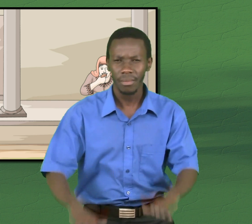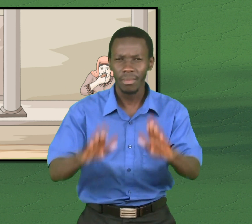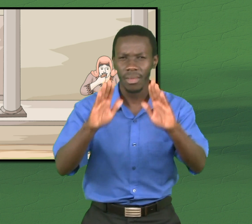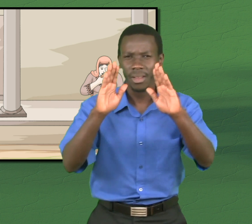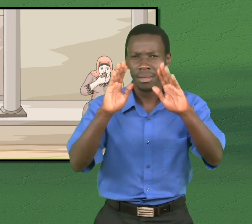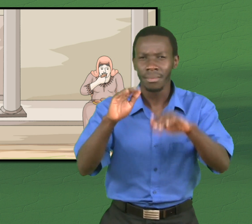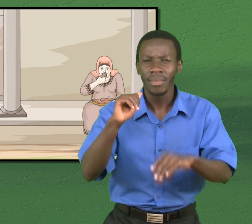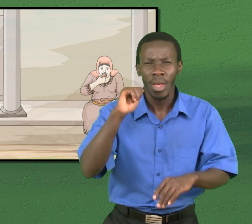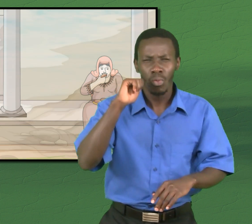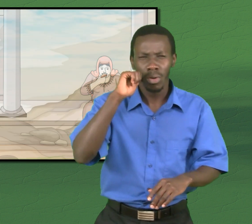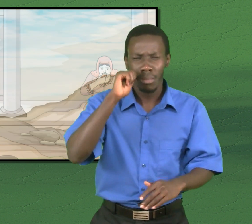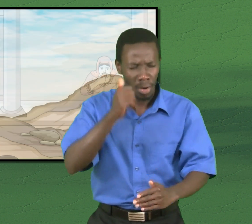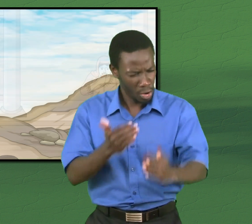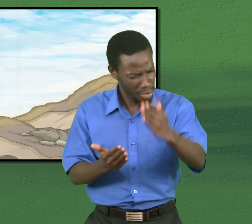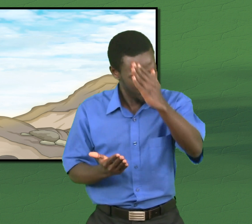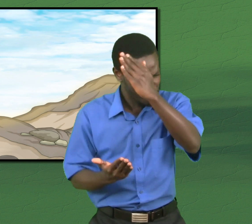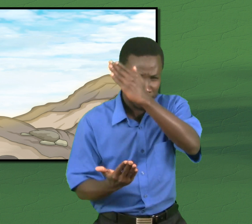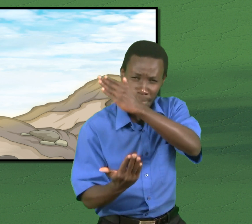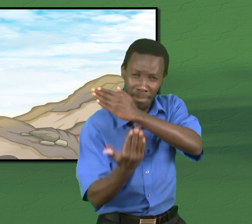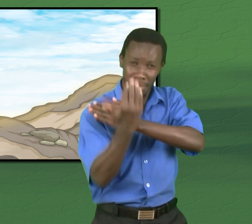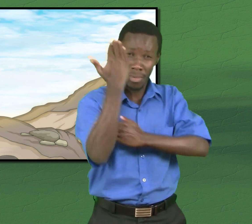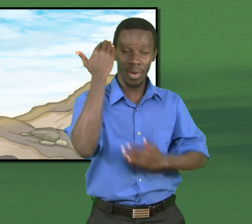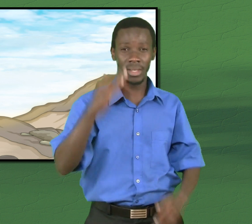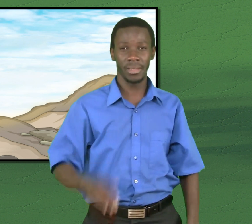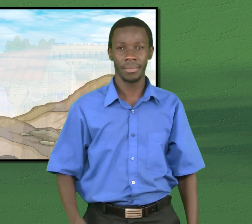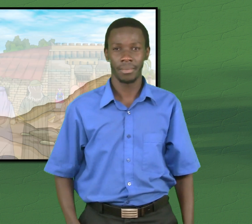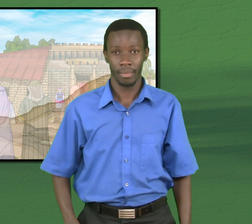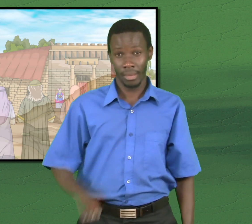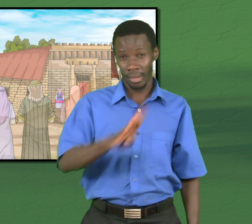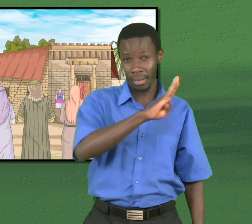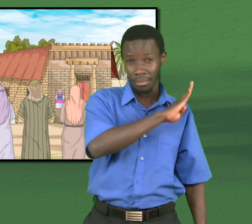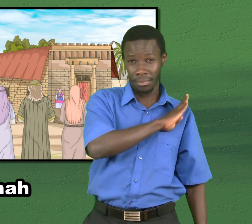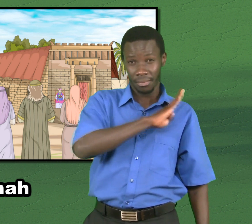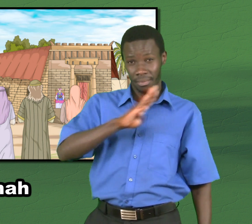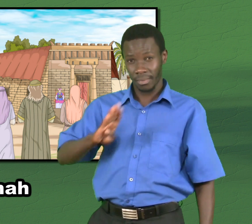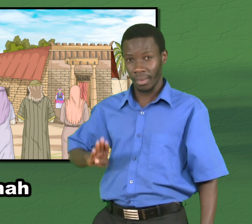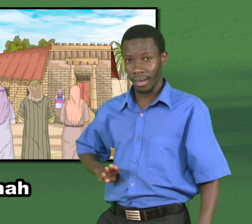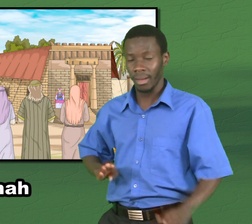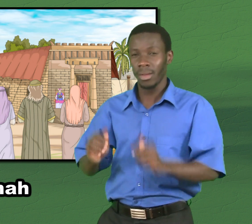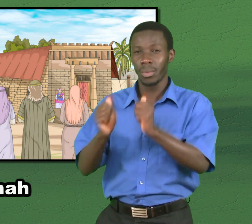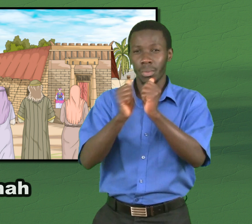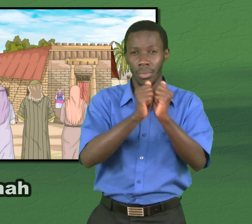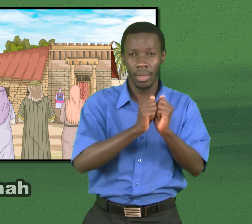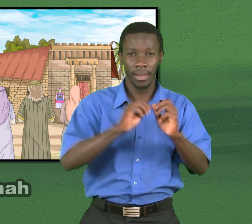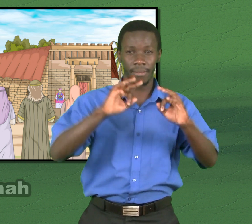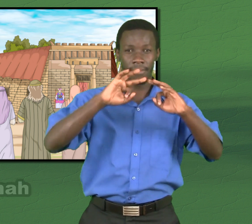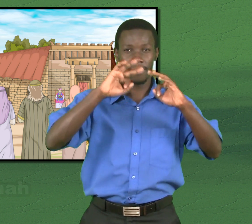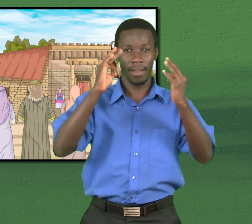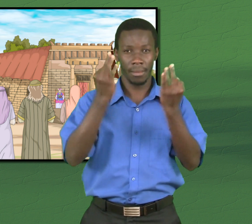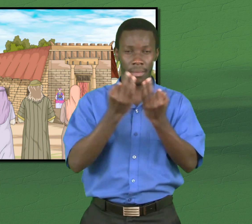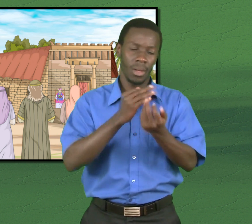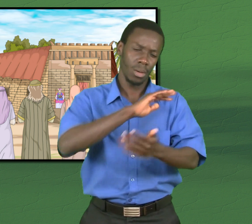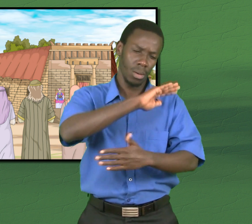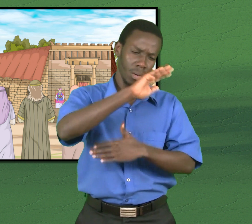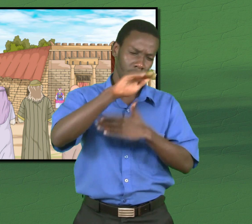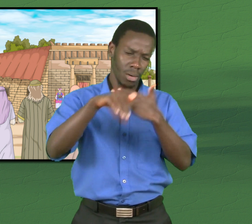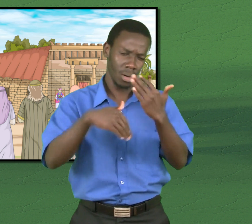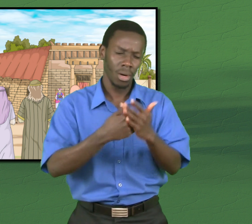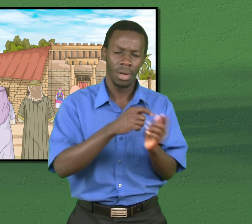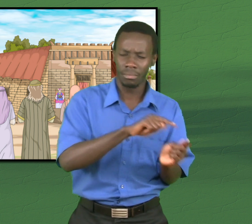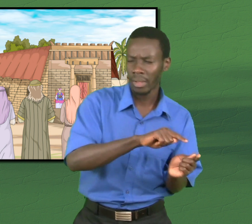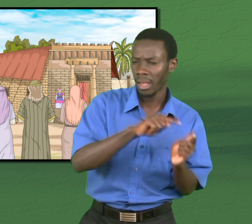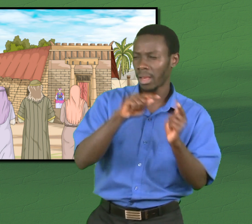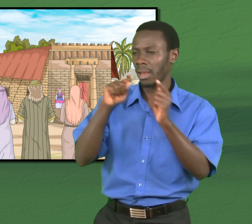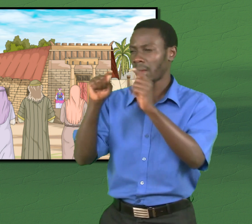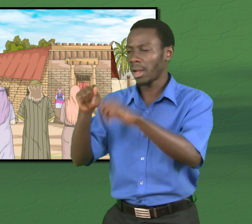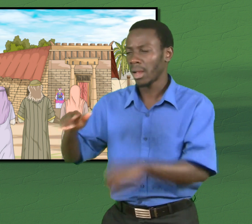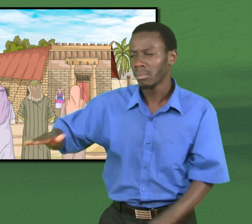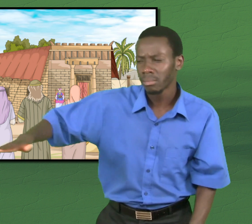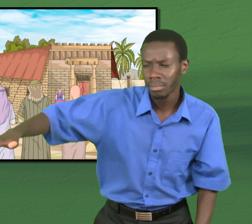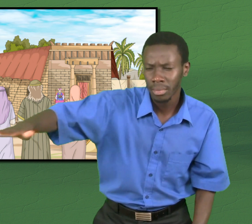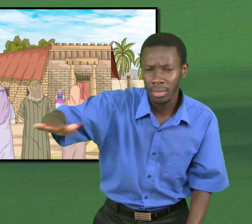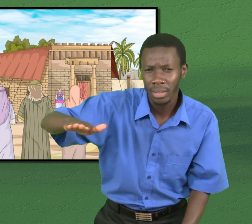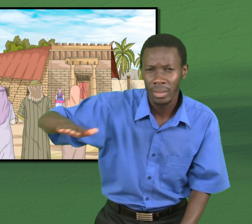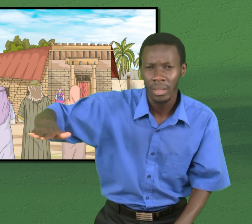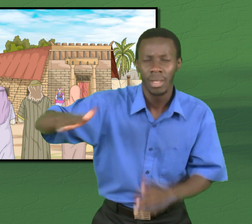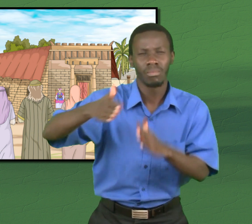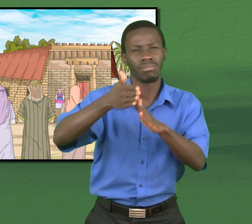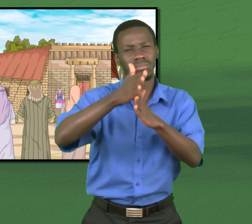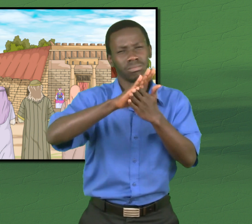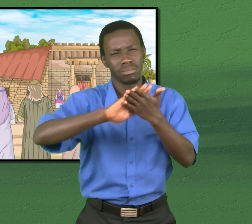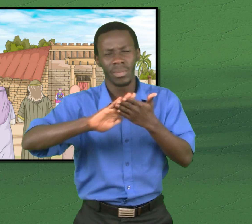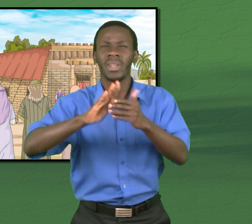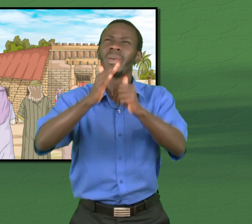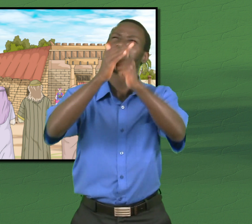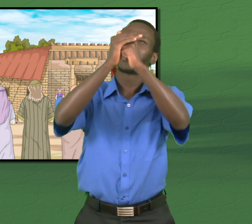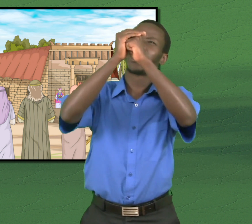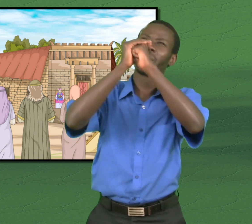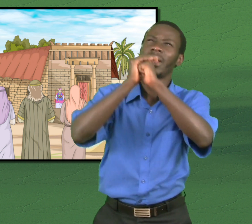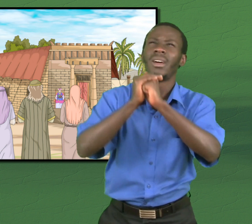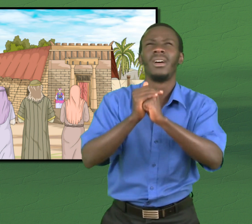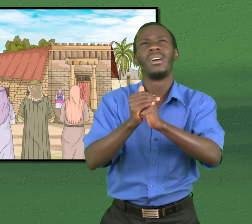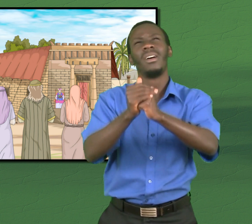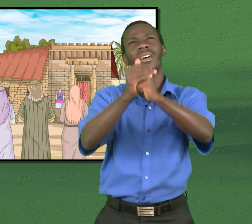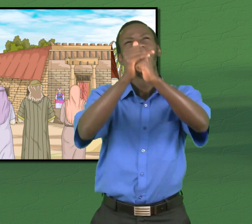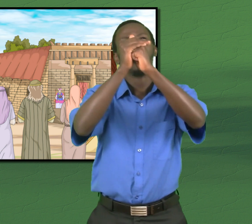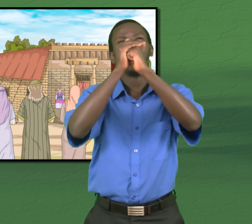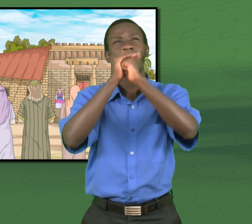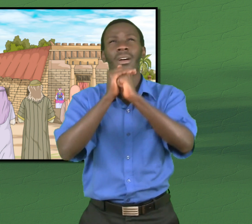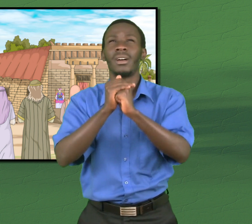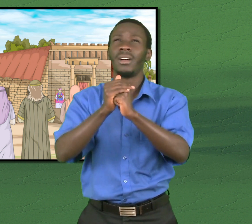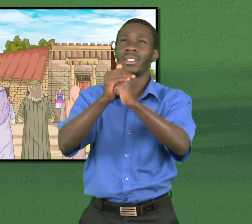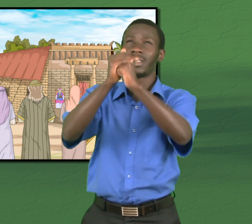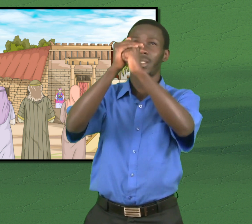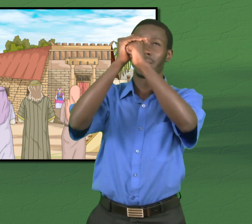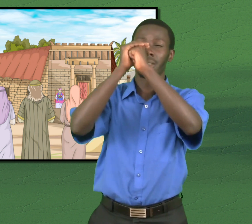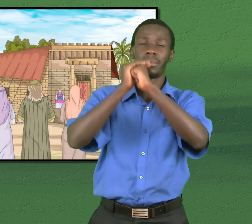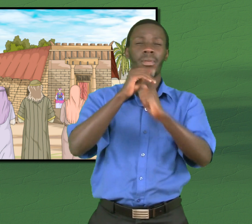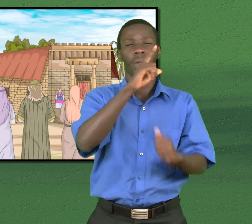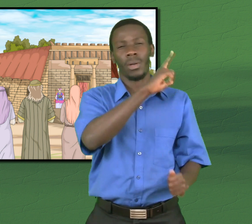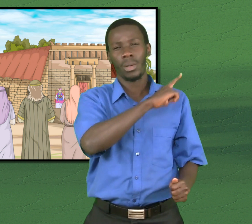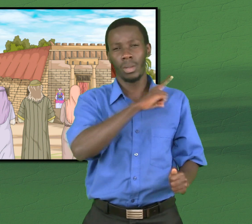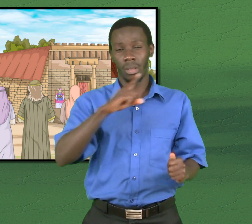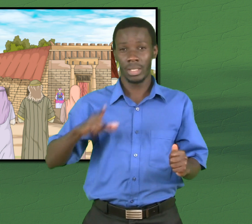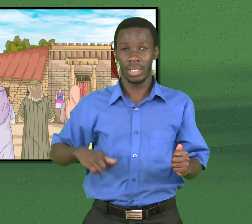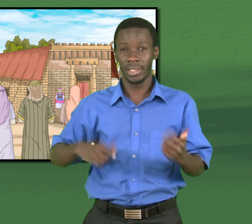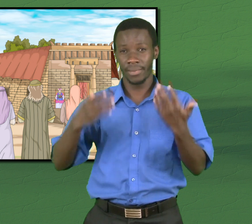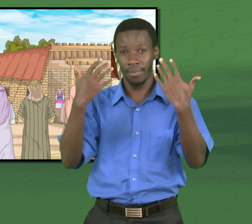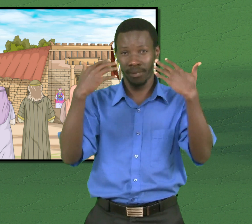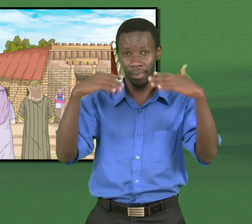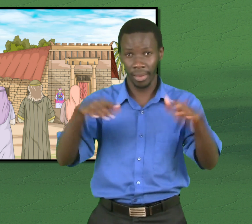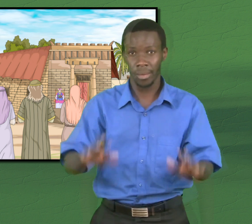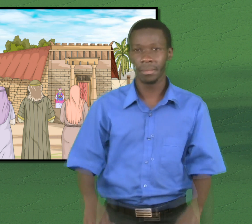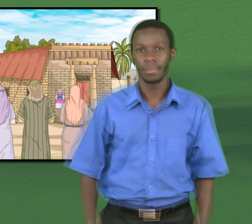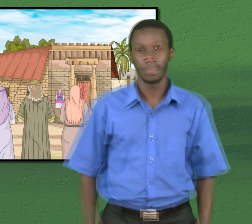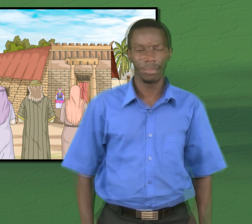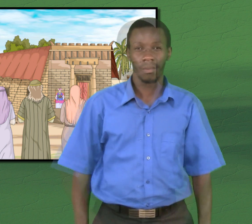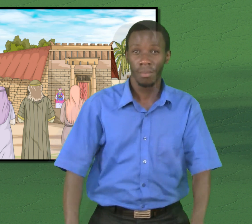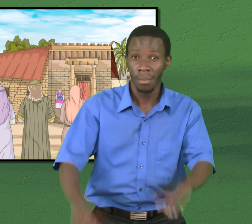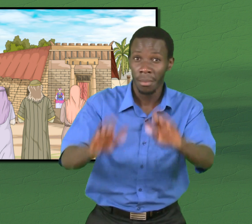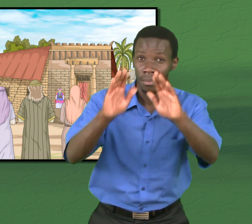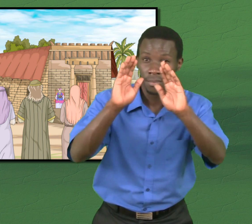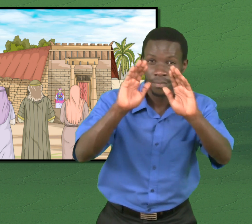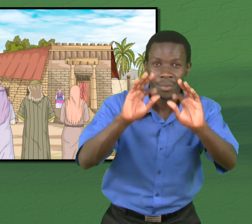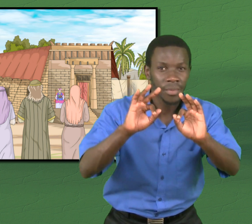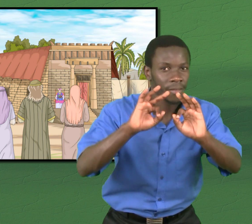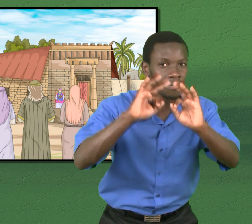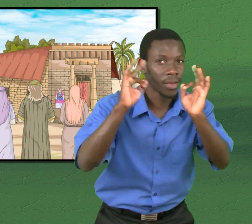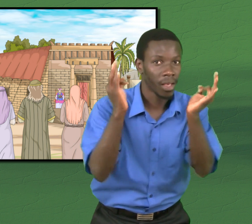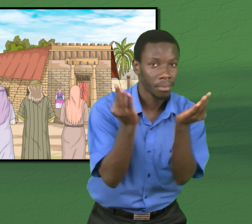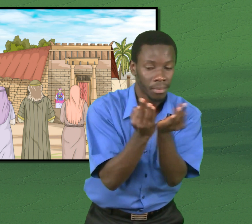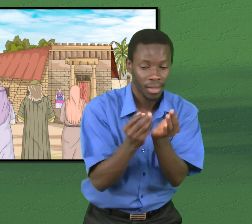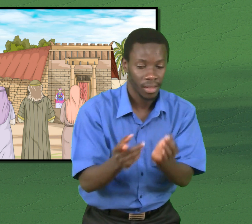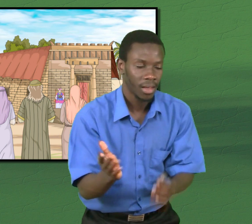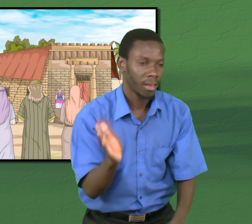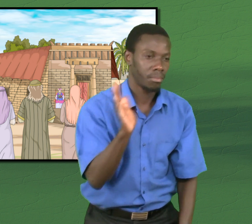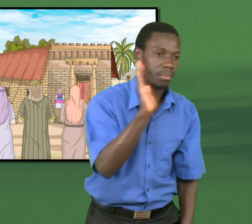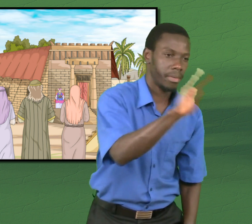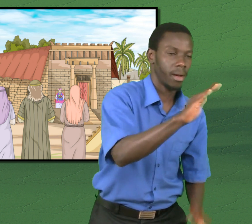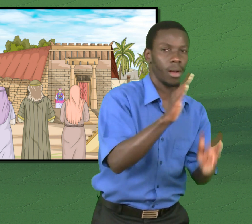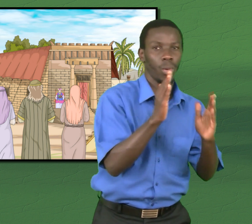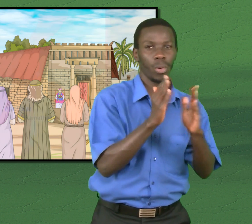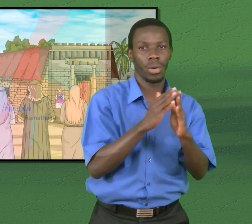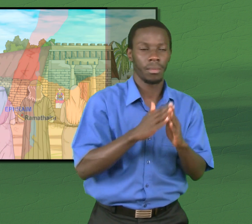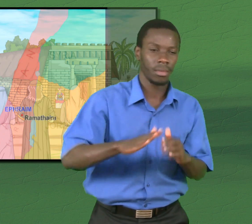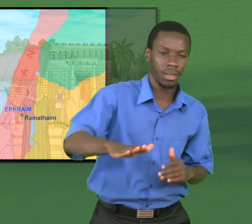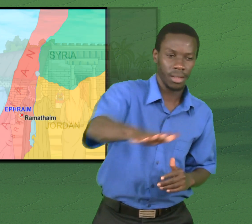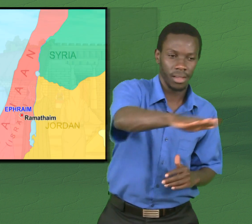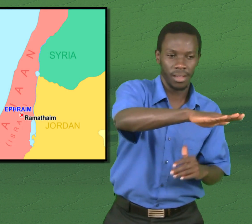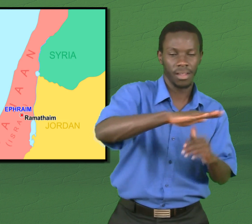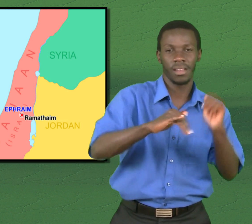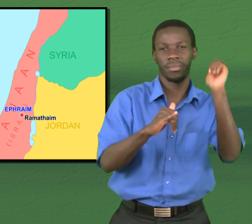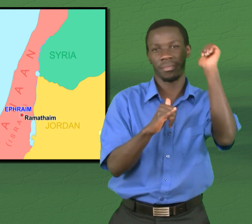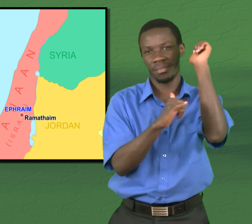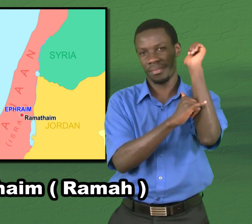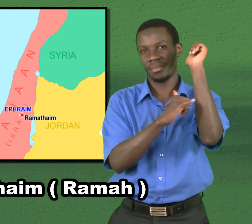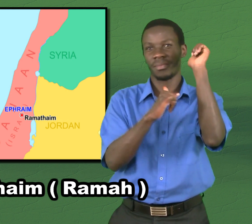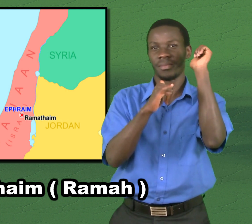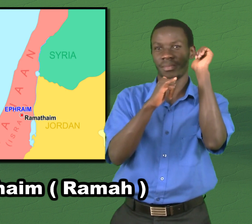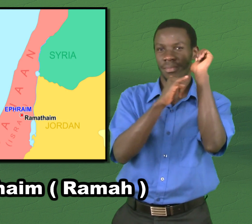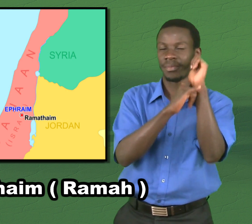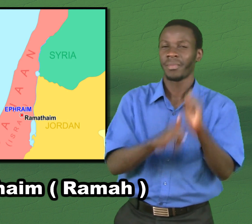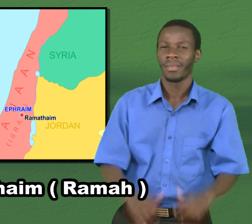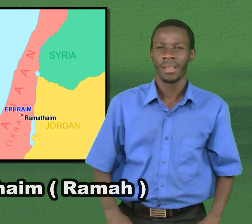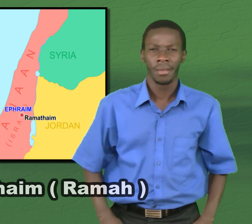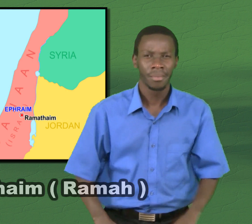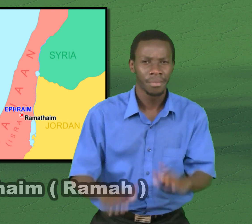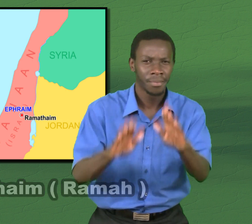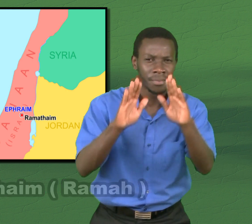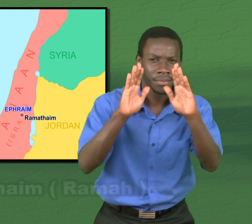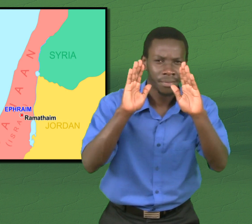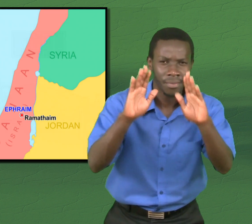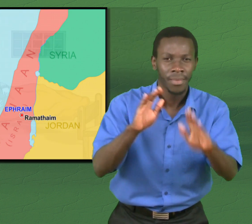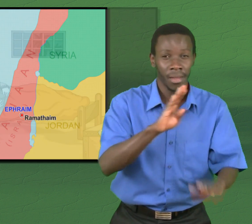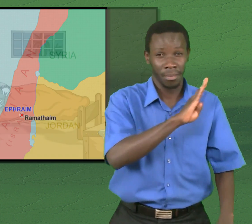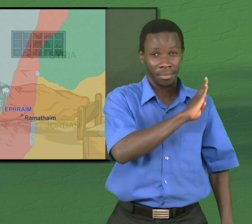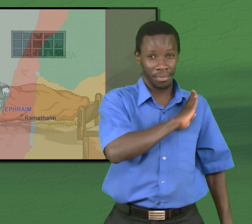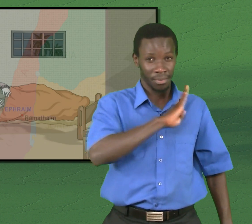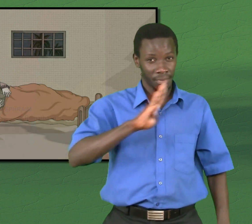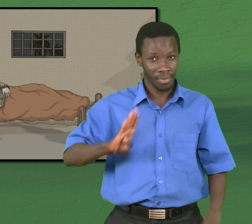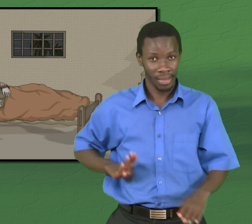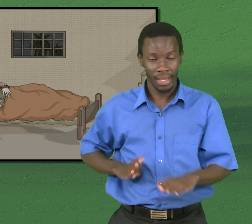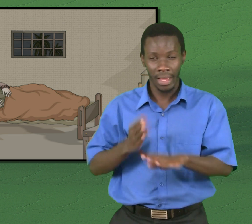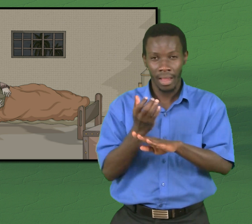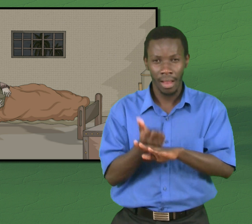The next morning Elkanah and Hannah got up early to bow in worship before the LORD, and then returned home to Ramah.